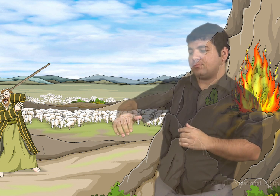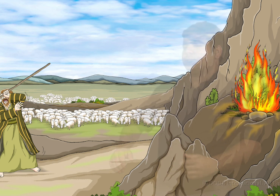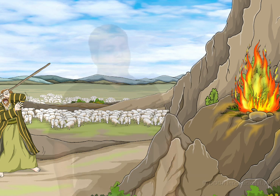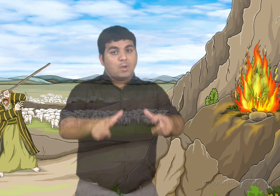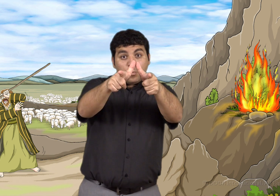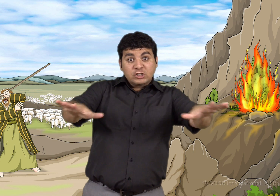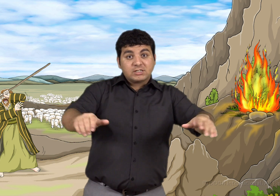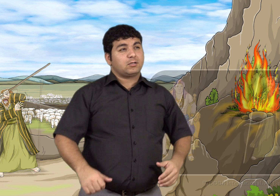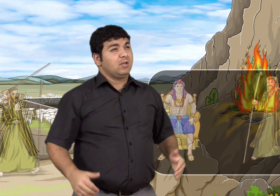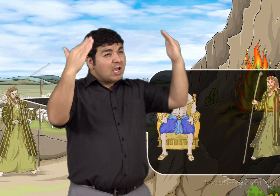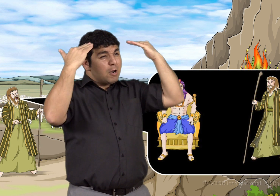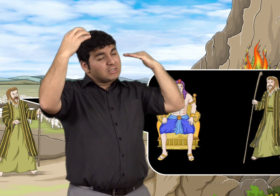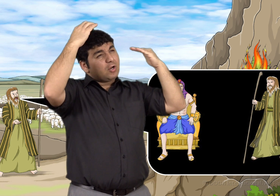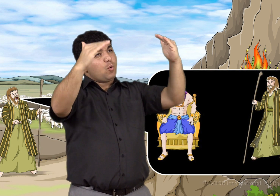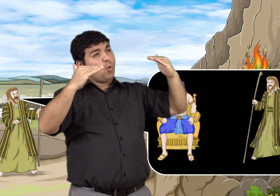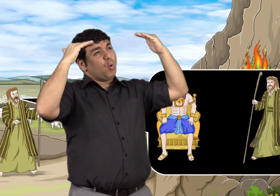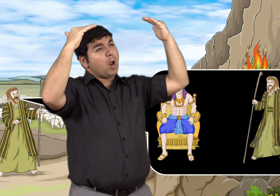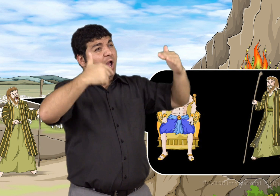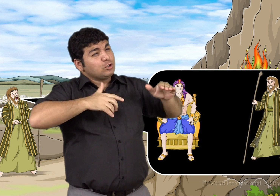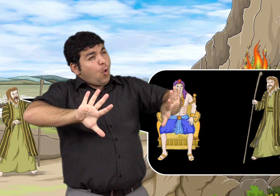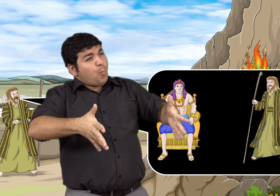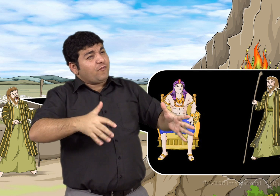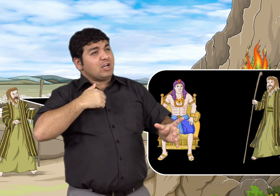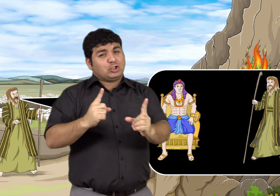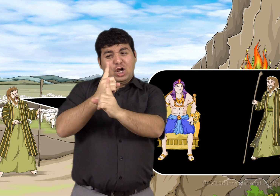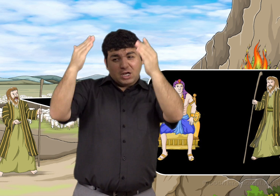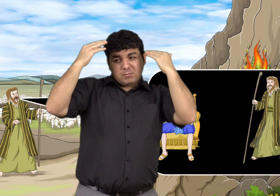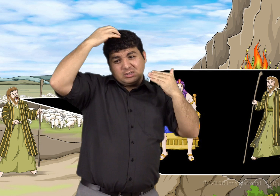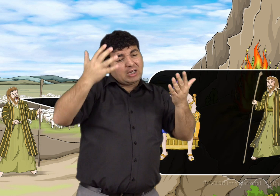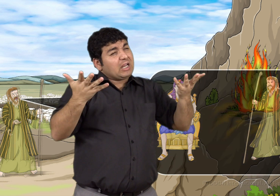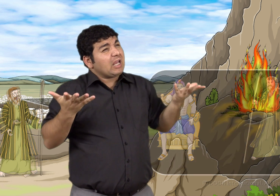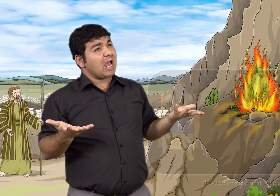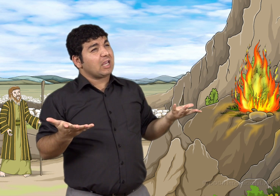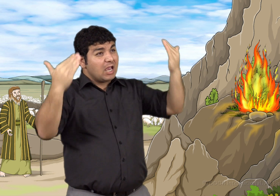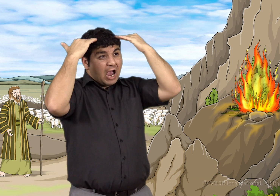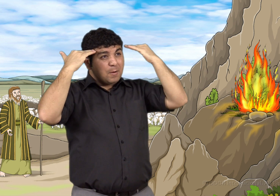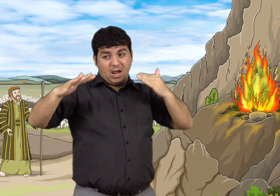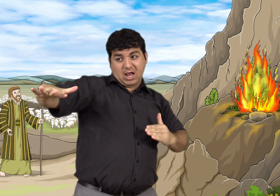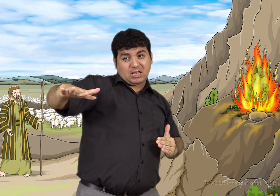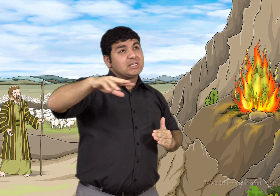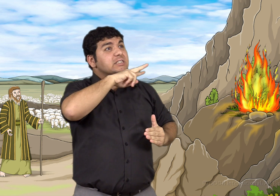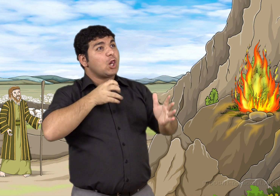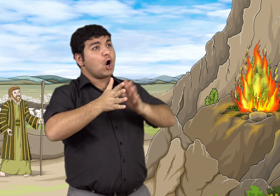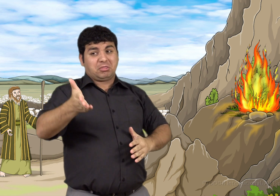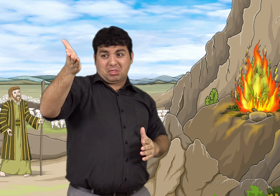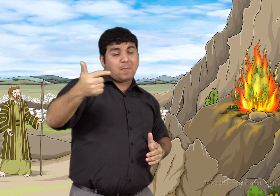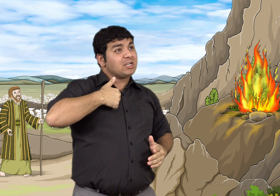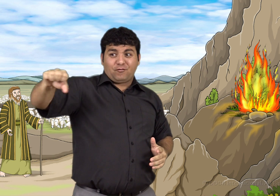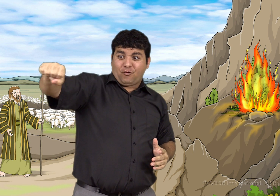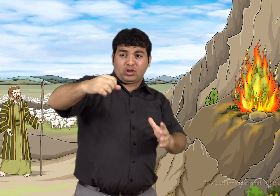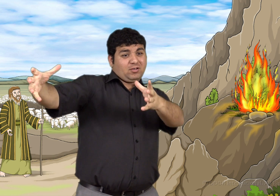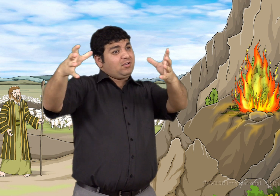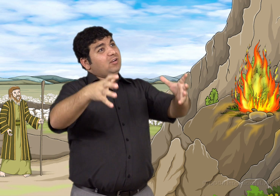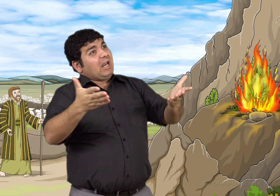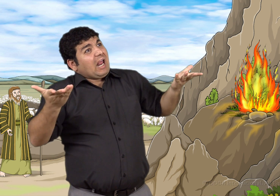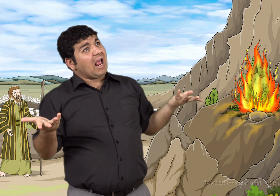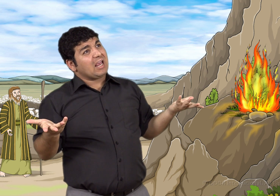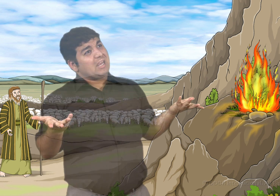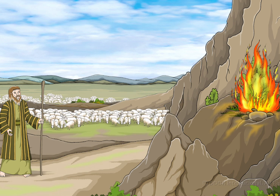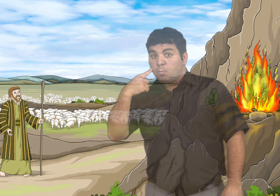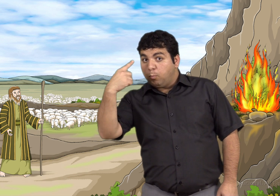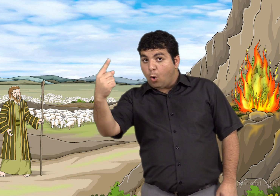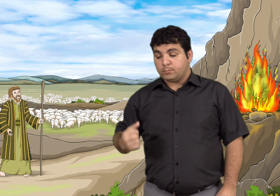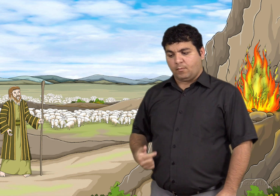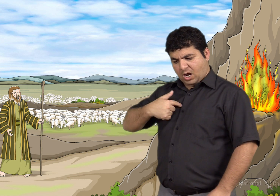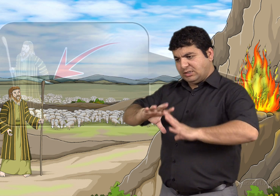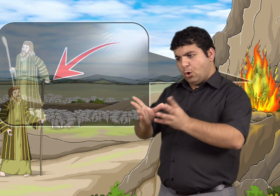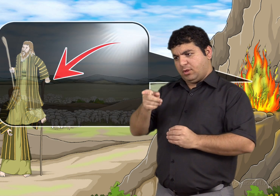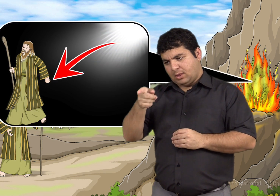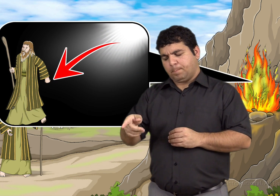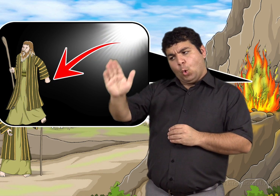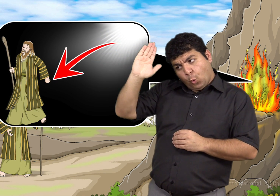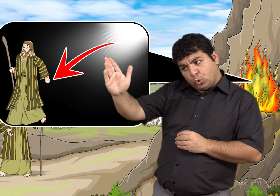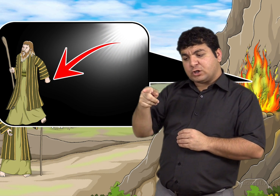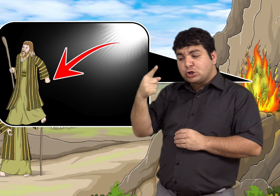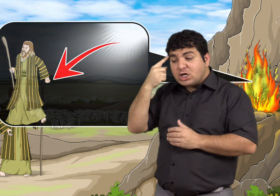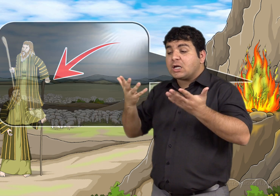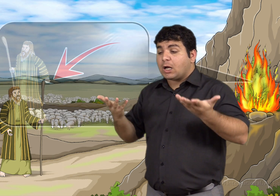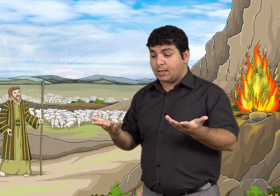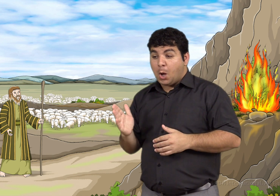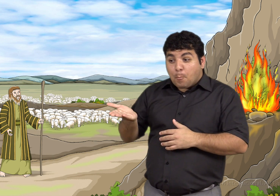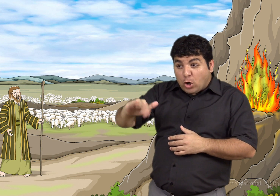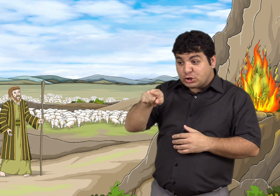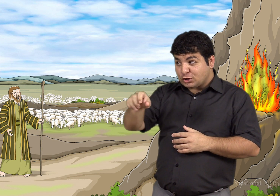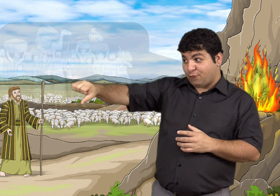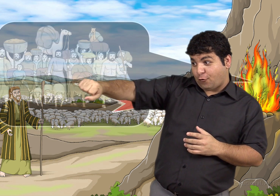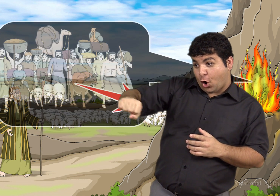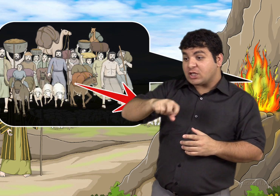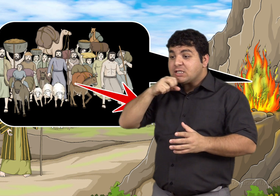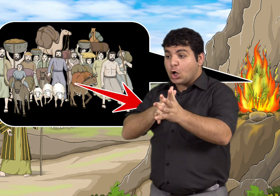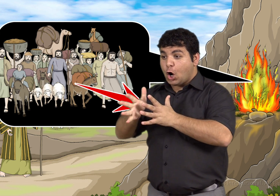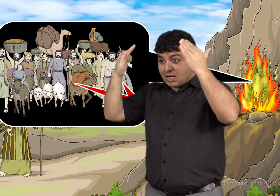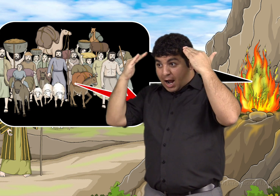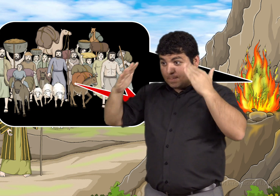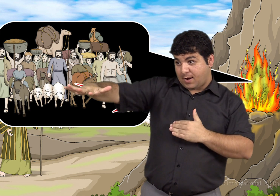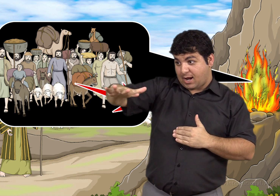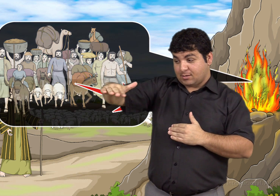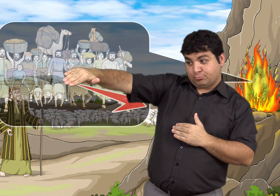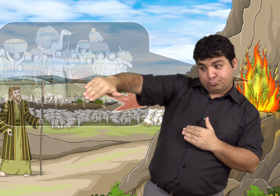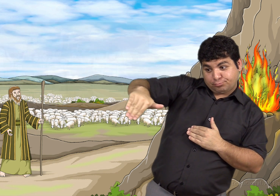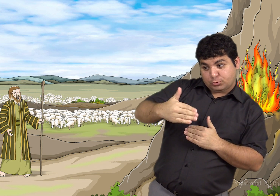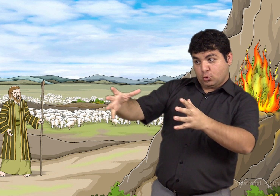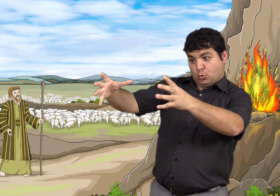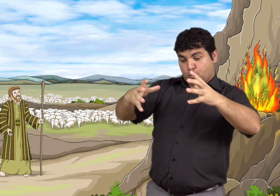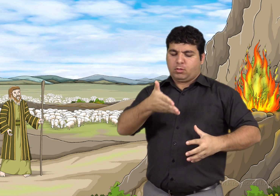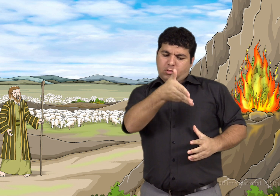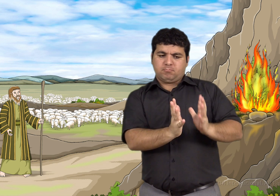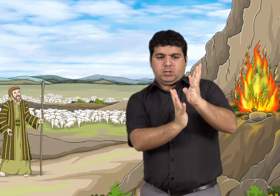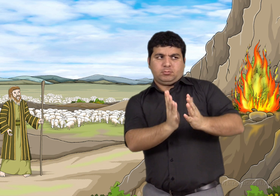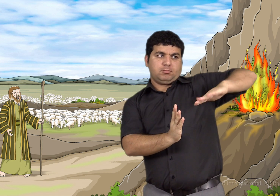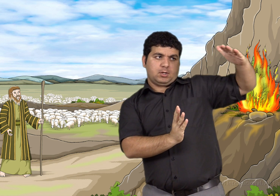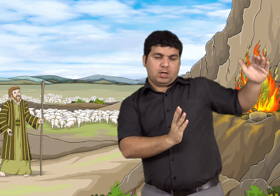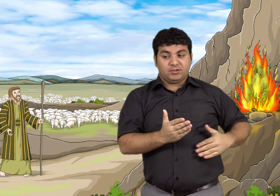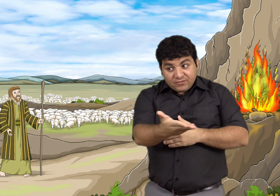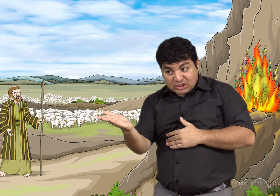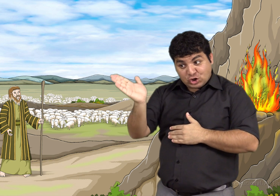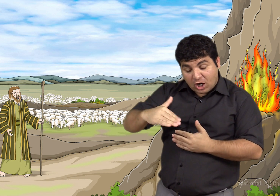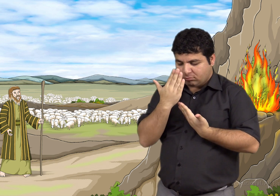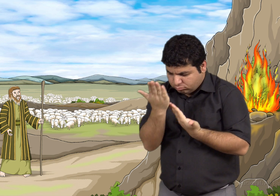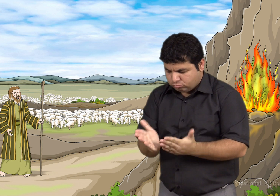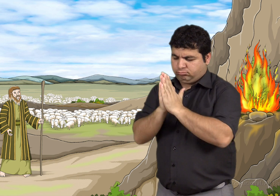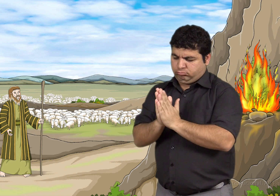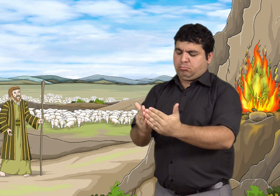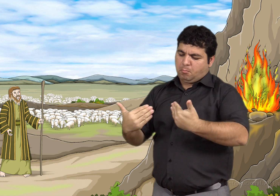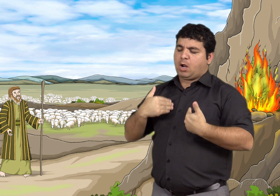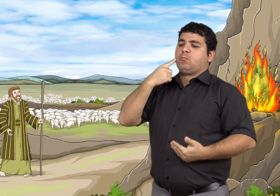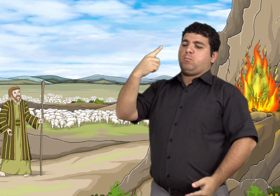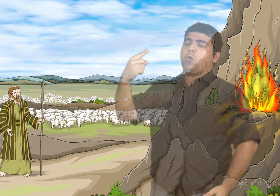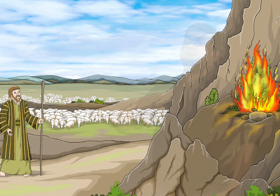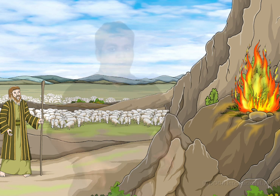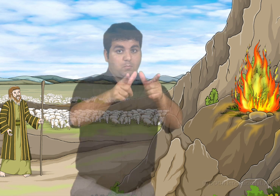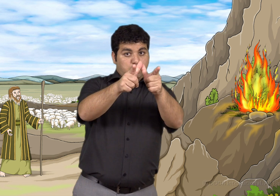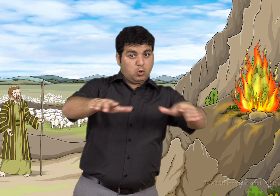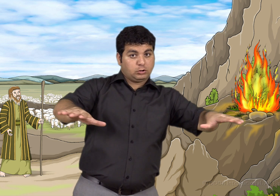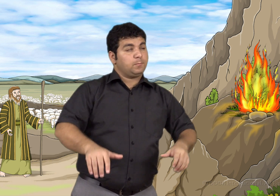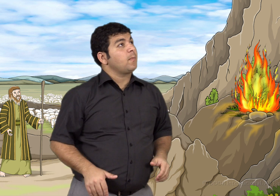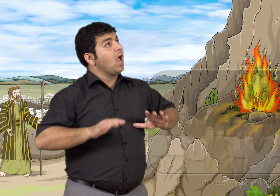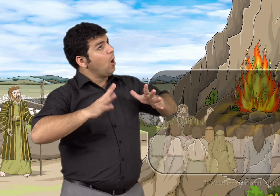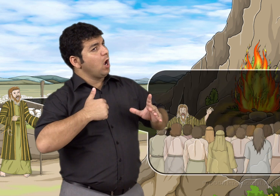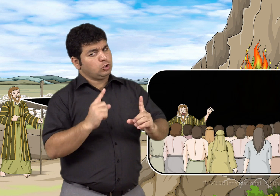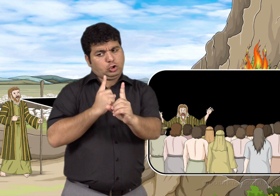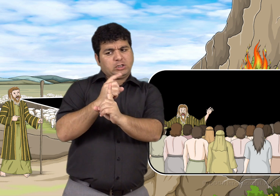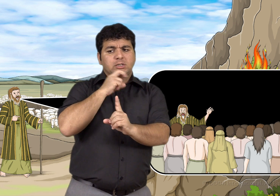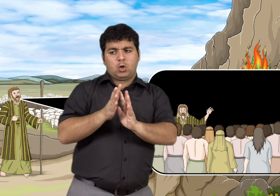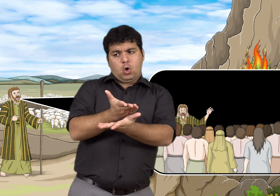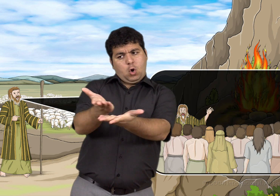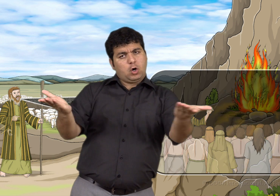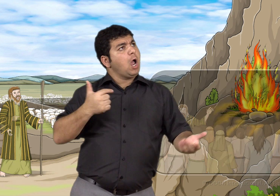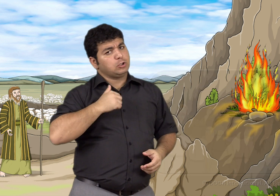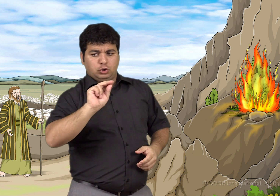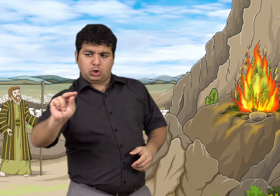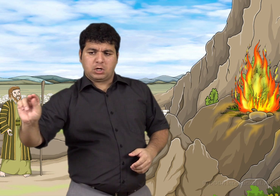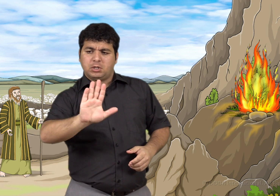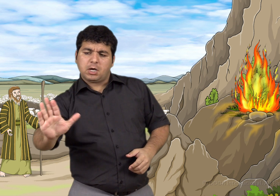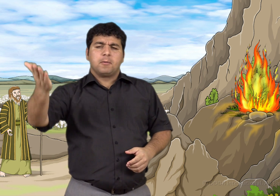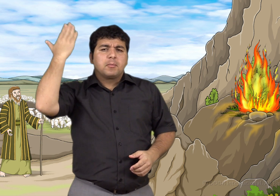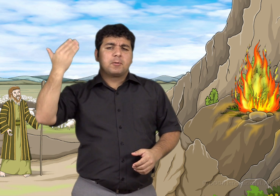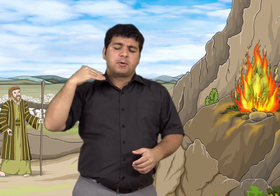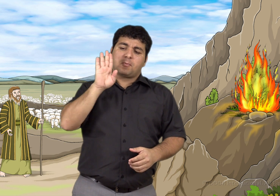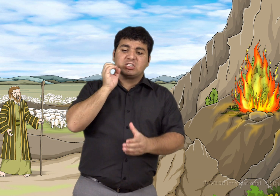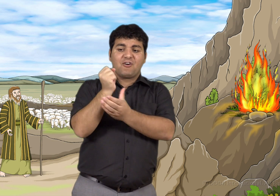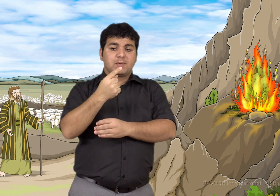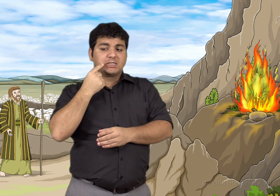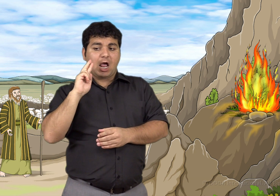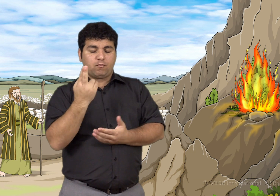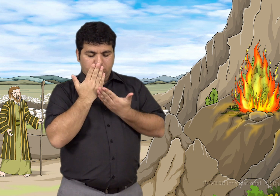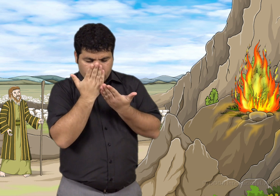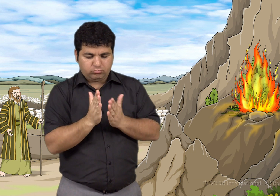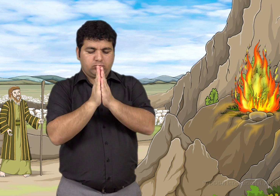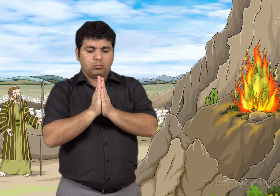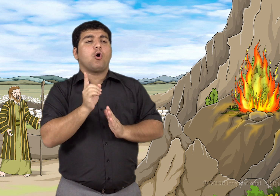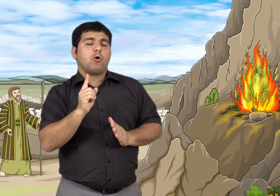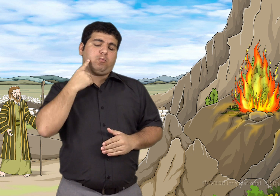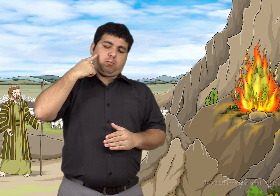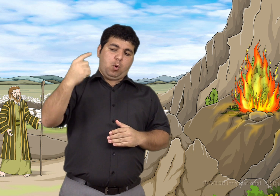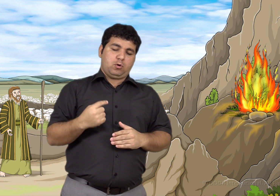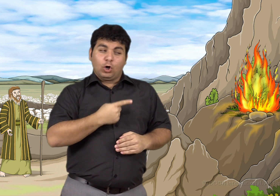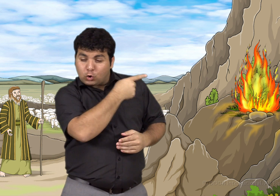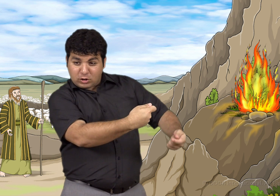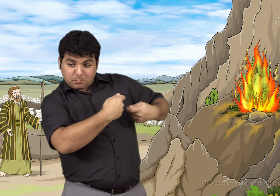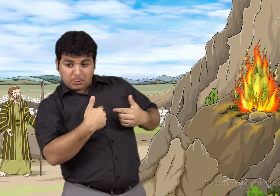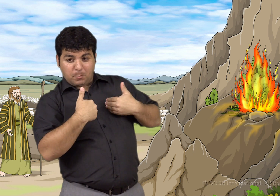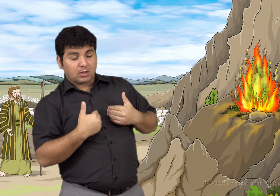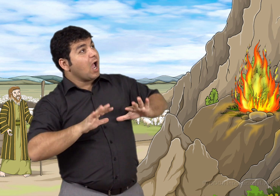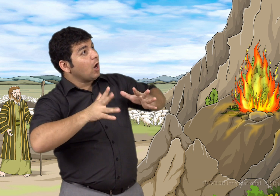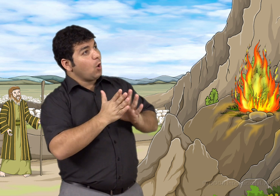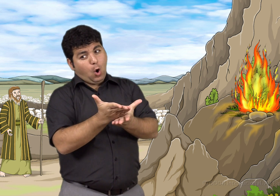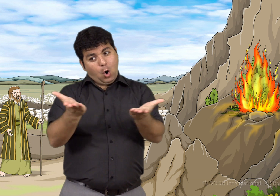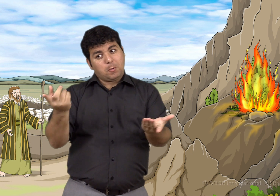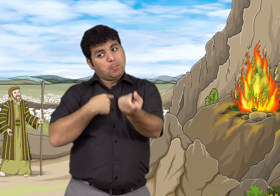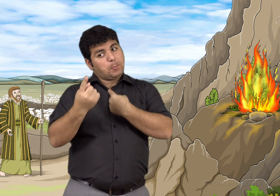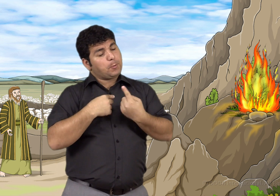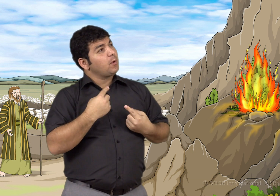But Moses asked God, “Who am I, that I should go to Pharaoh and bring the Israelites out of Egypt?” “I will surely be with you,” God said, “and this will be the sign to you that I have sent you: When you have brought the people out of Egypt, all of you will worship God on this mountain.” Then Moses asked God, “Suppose I go to the Israelites and say to them, ‘The God of your fathers has sent me to you,’ and they ask me, ‘What is His name?’ What should I tell them?”